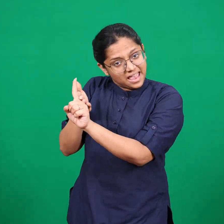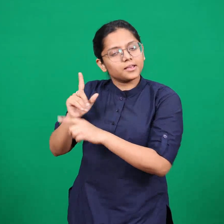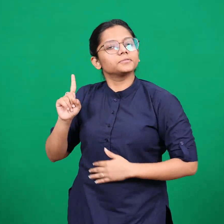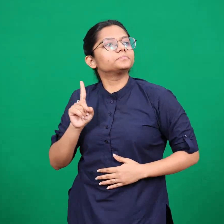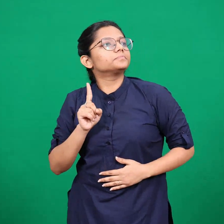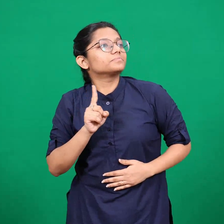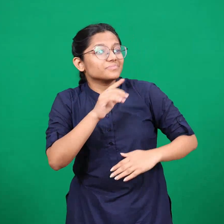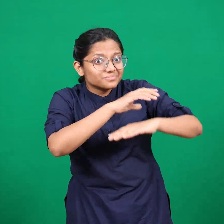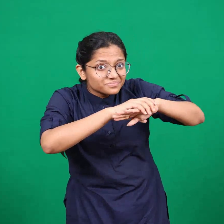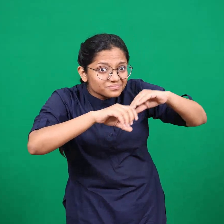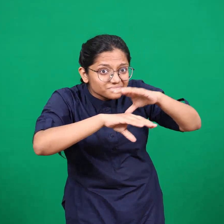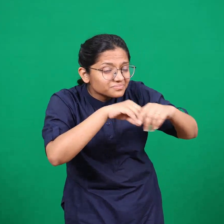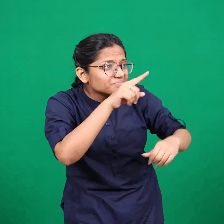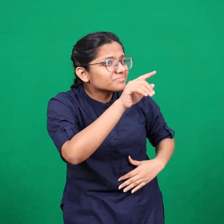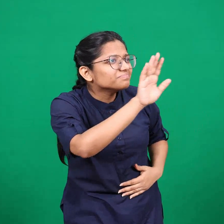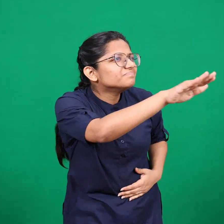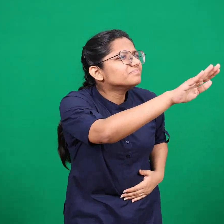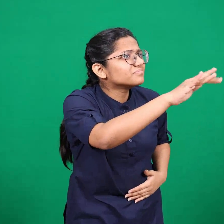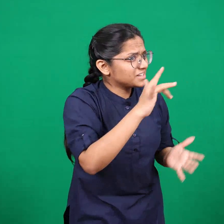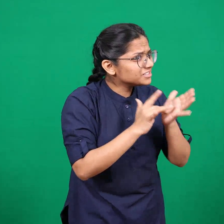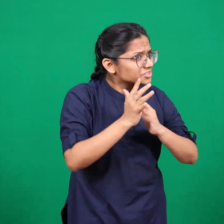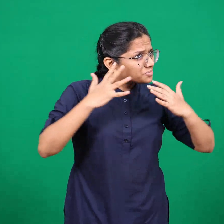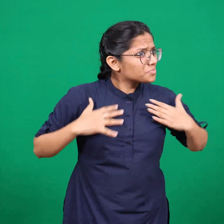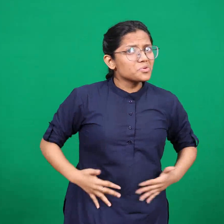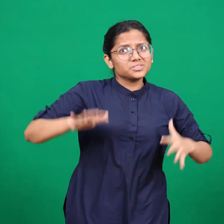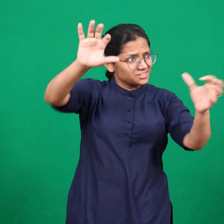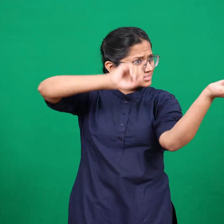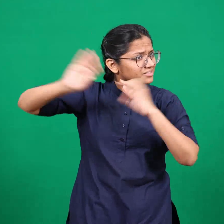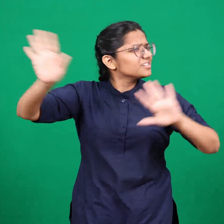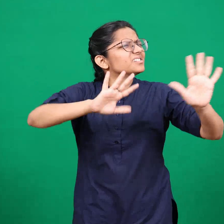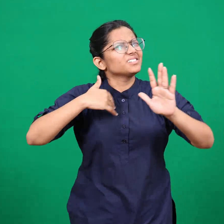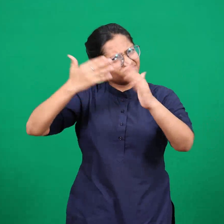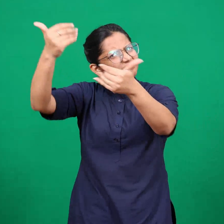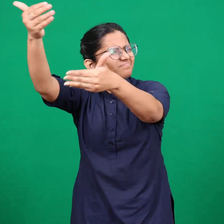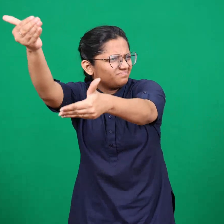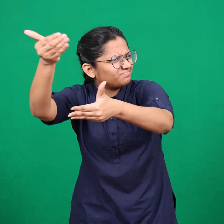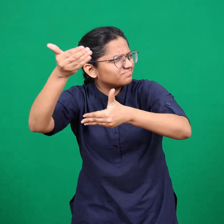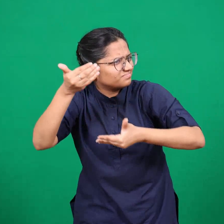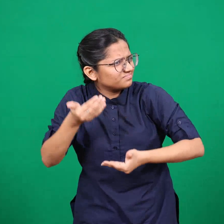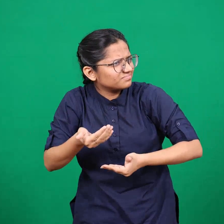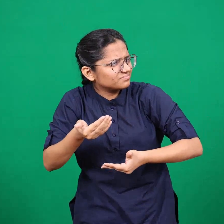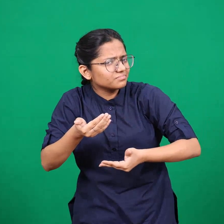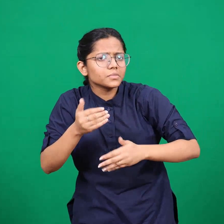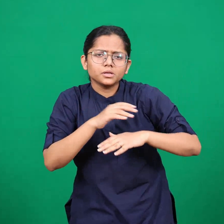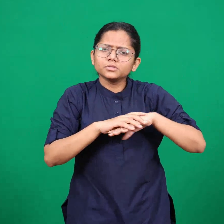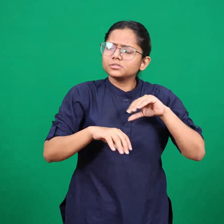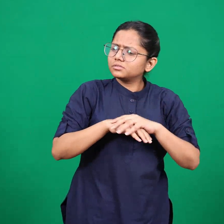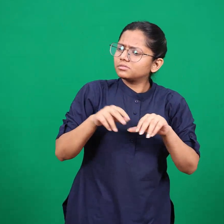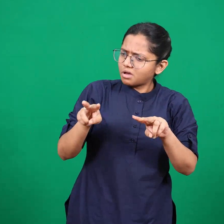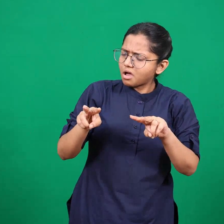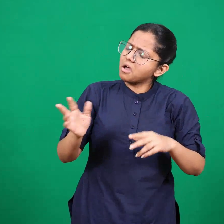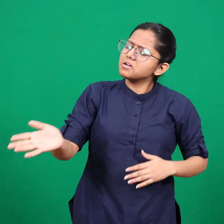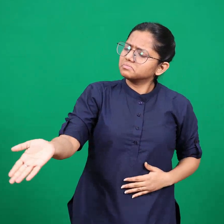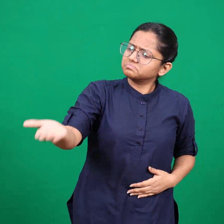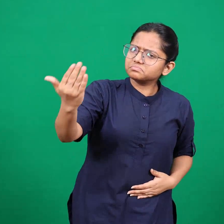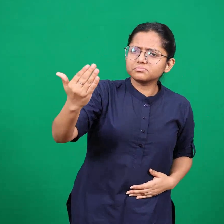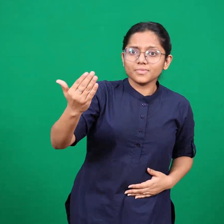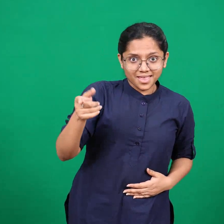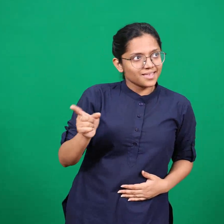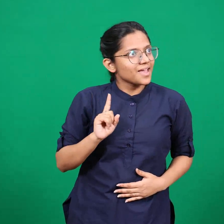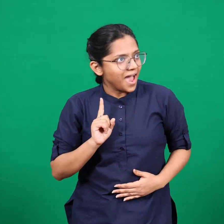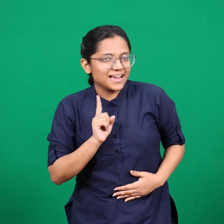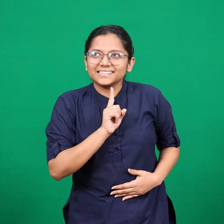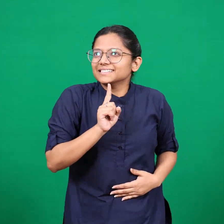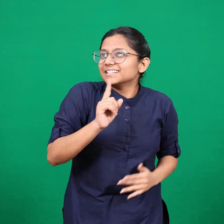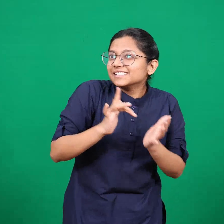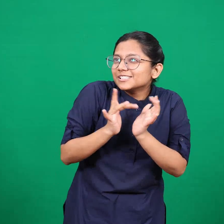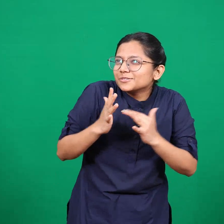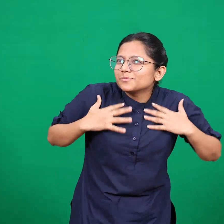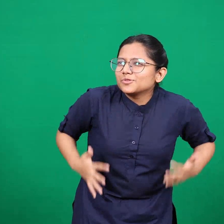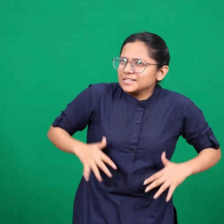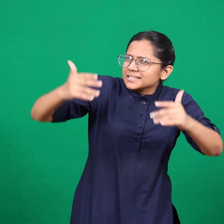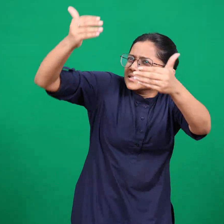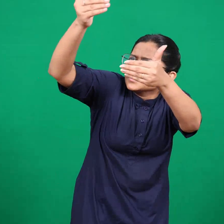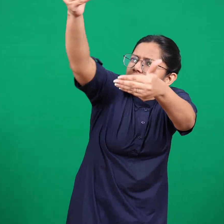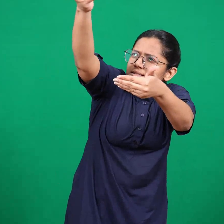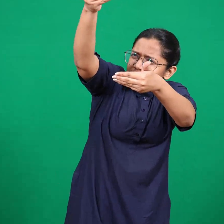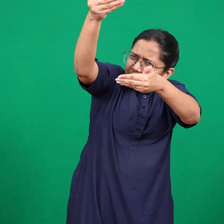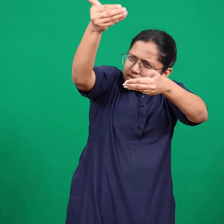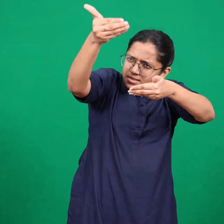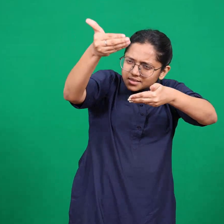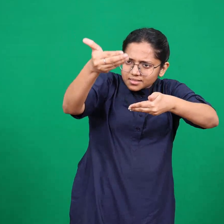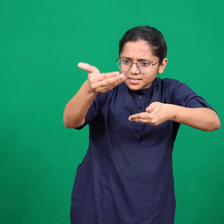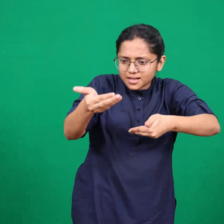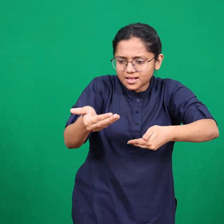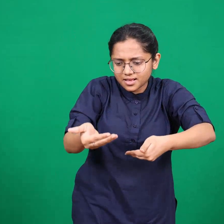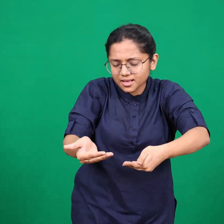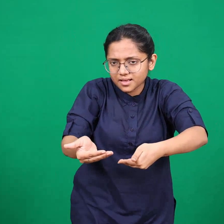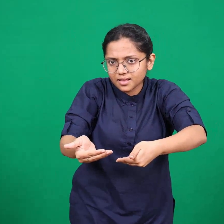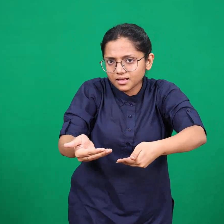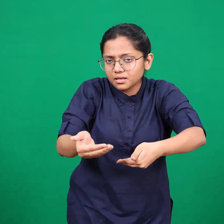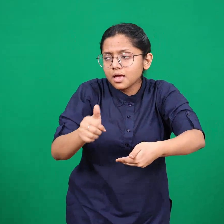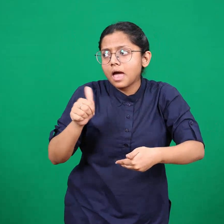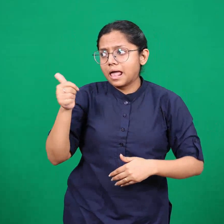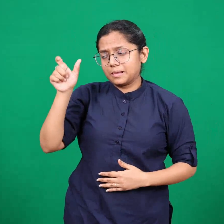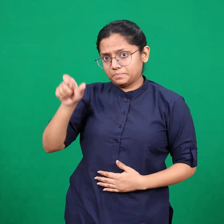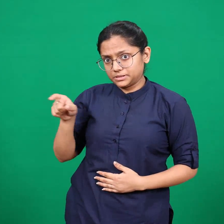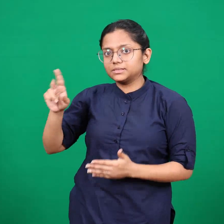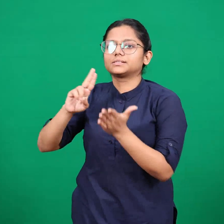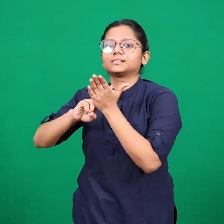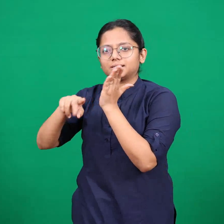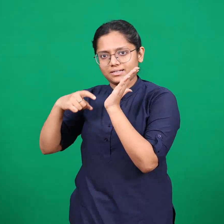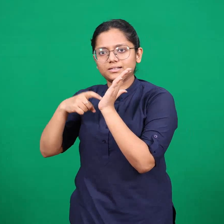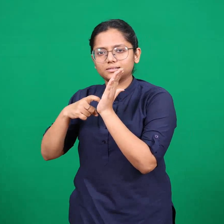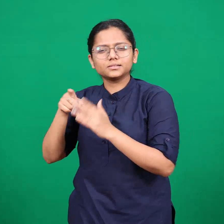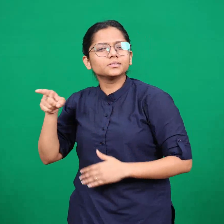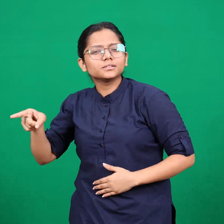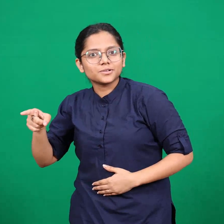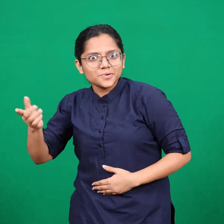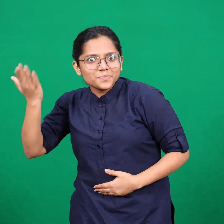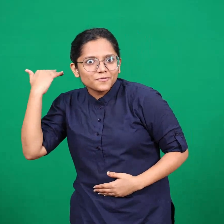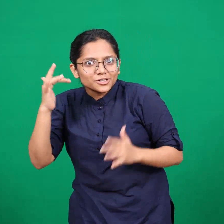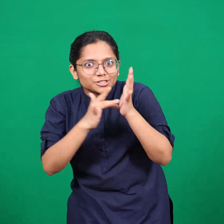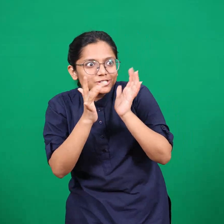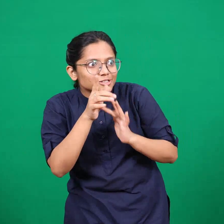Pilate gave him permission, so he came and removed His body.